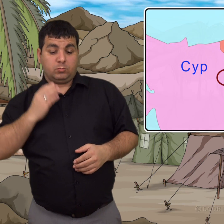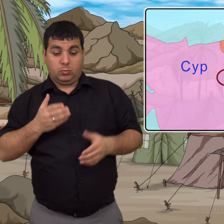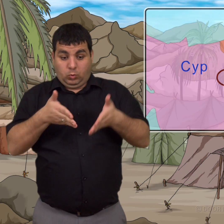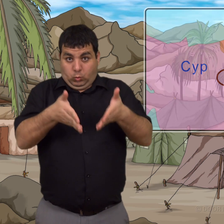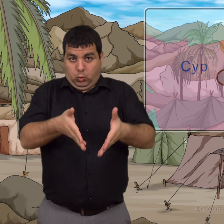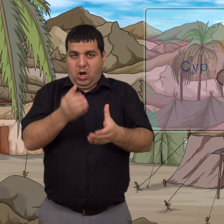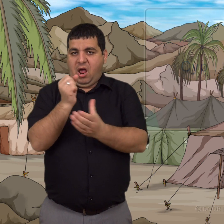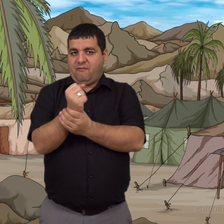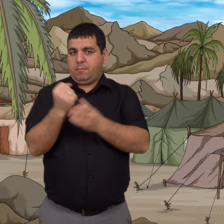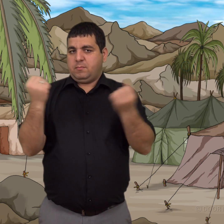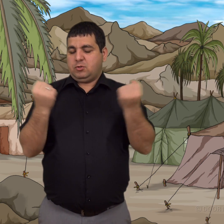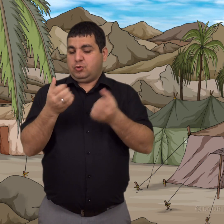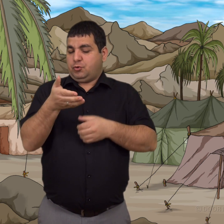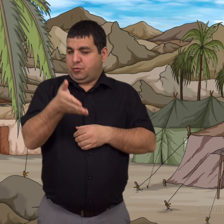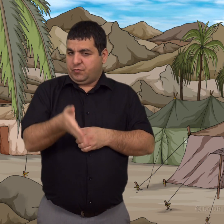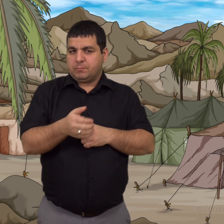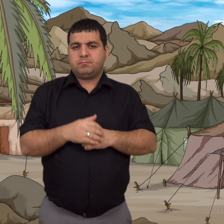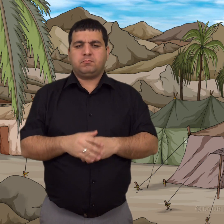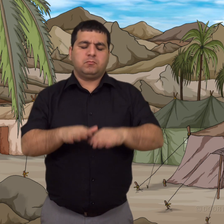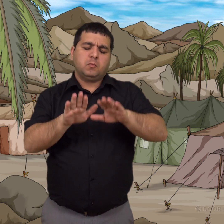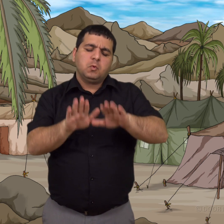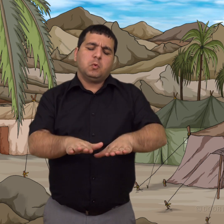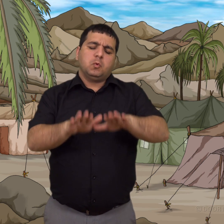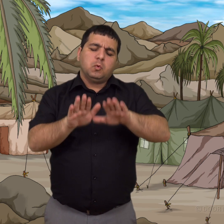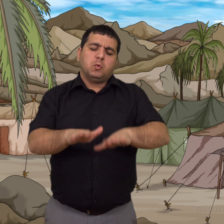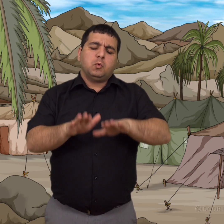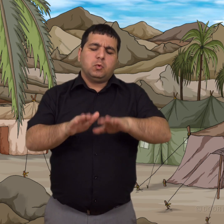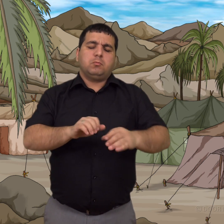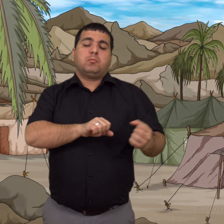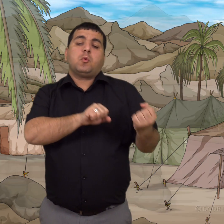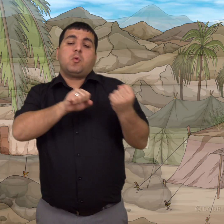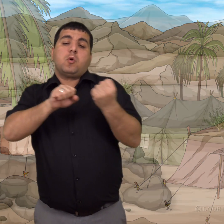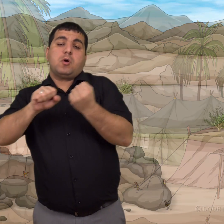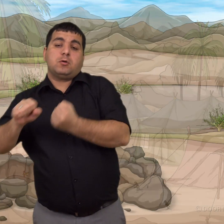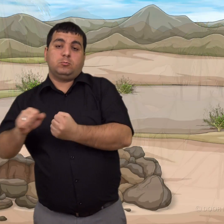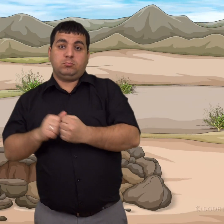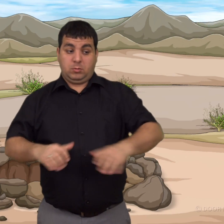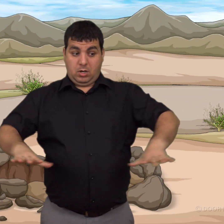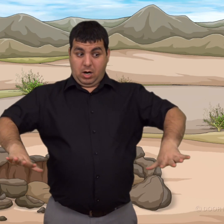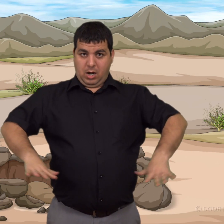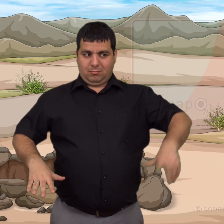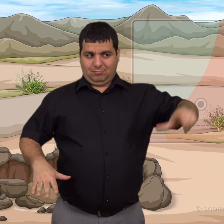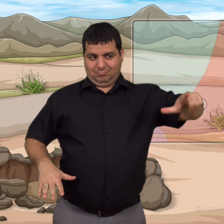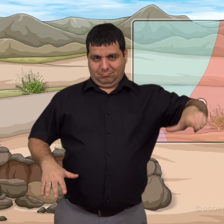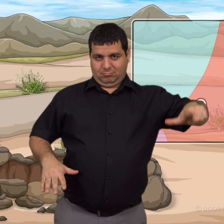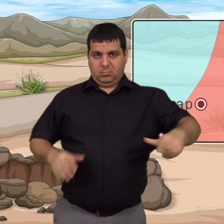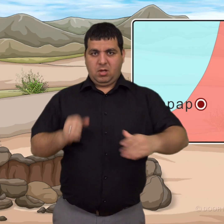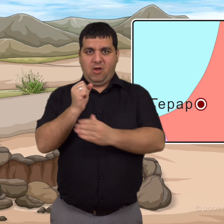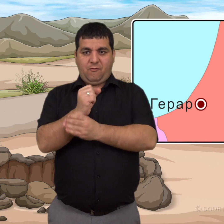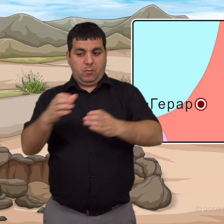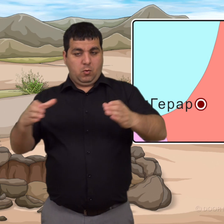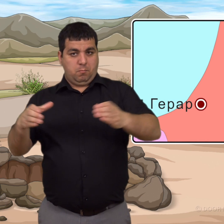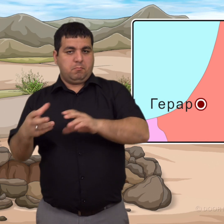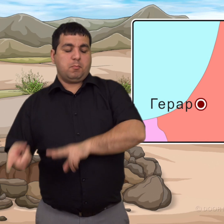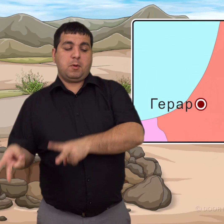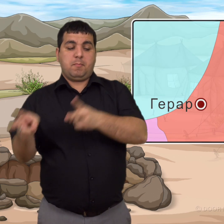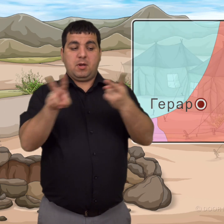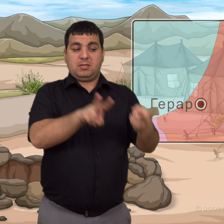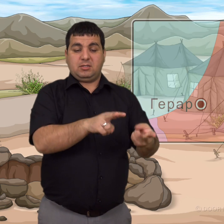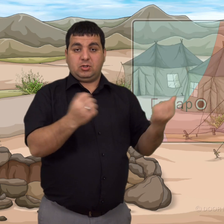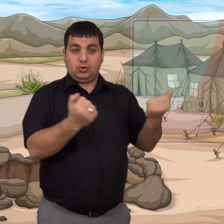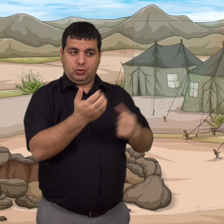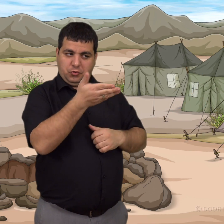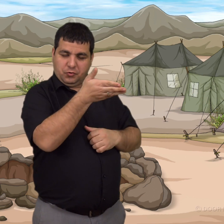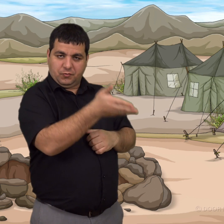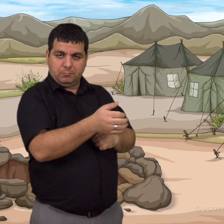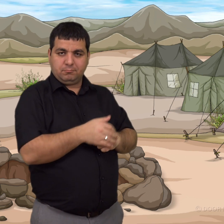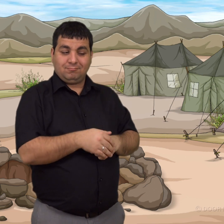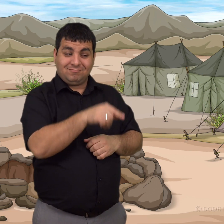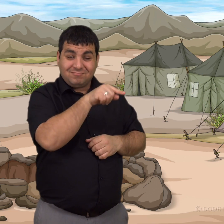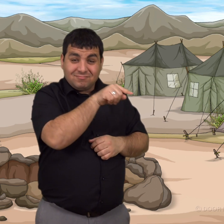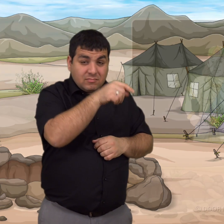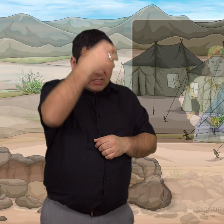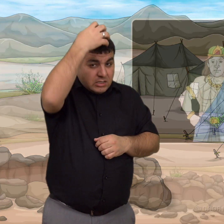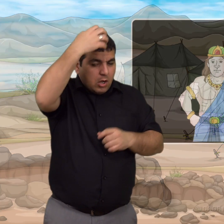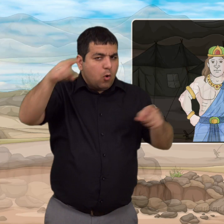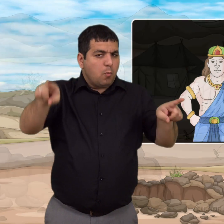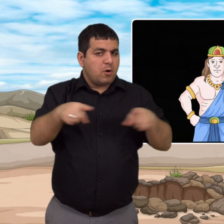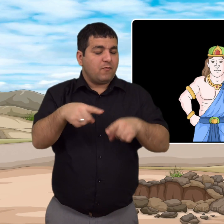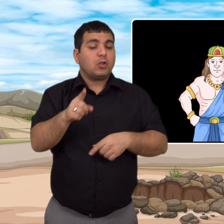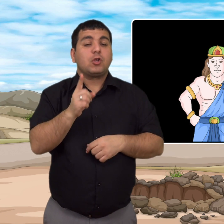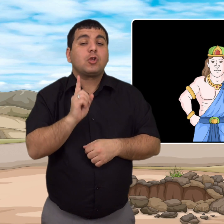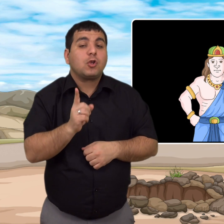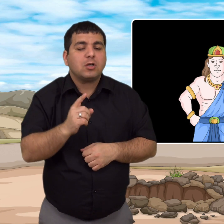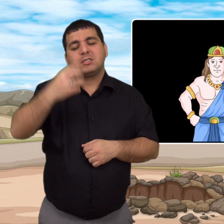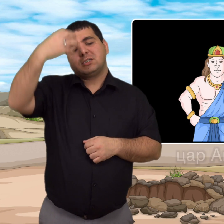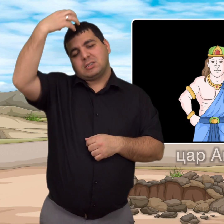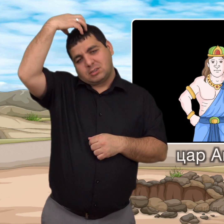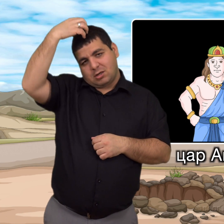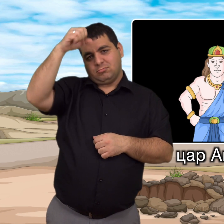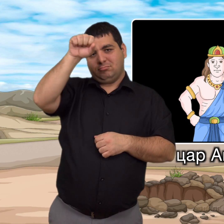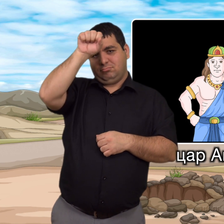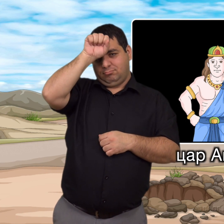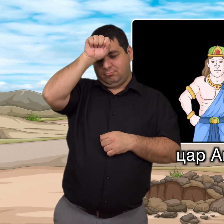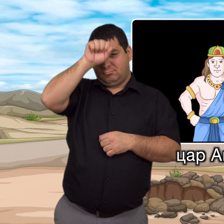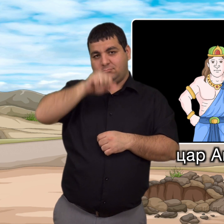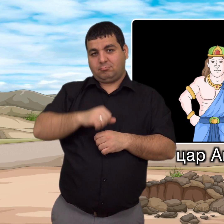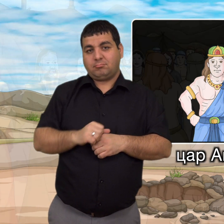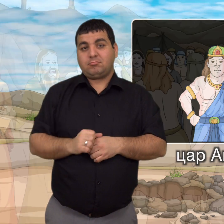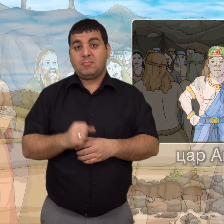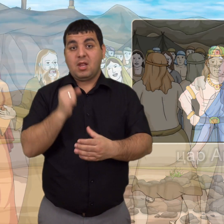While he was staying in Gerar, Abraham said of his wife Sarah, “She is my sister.”